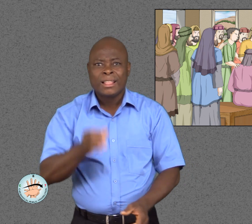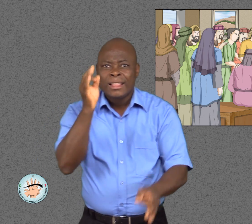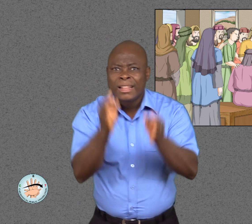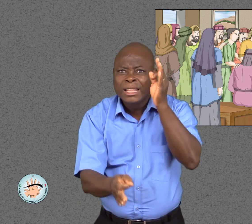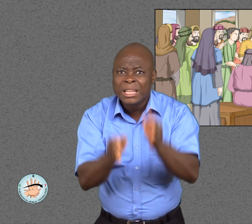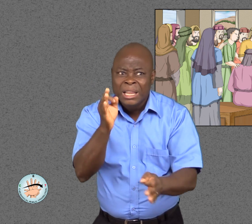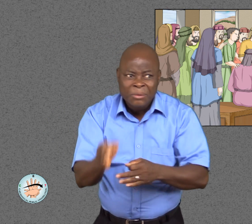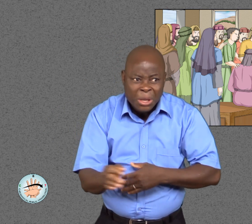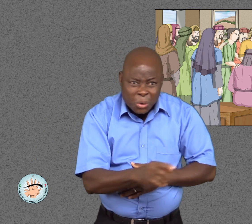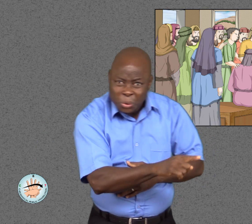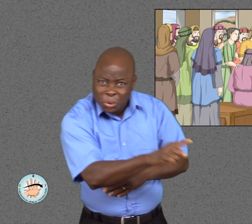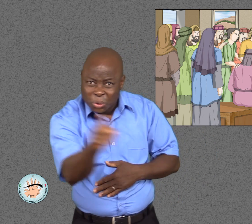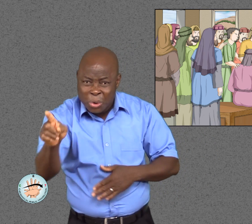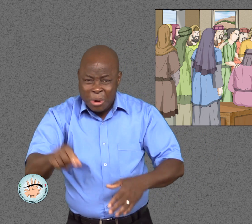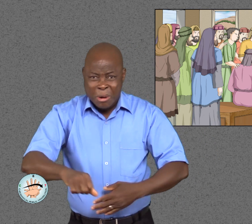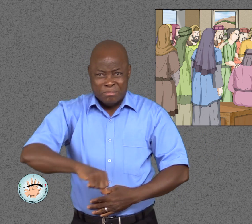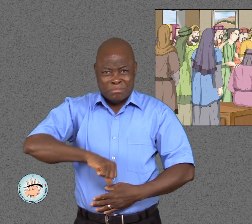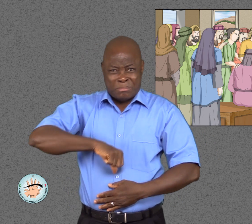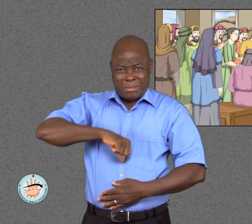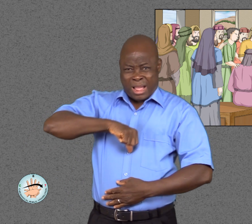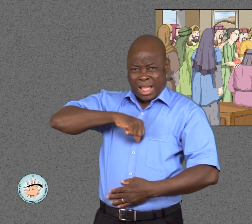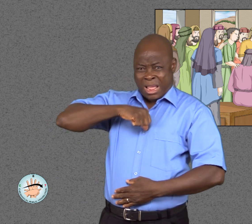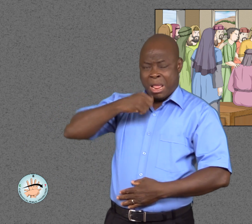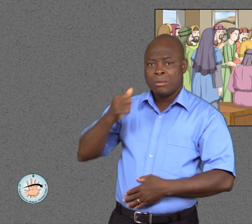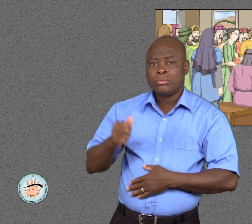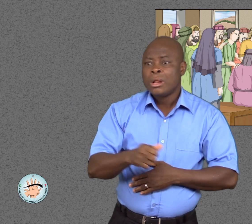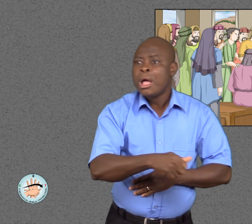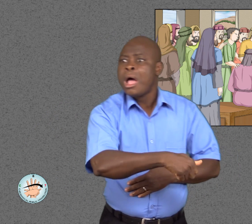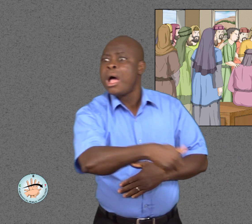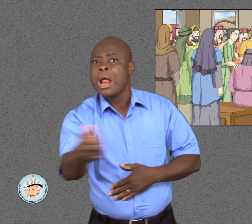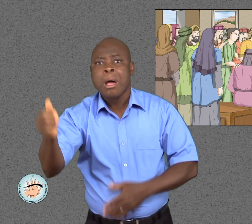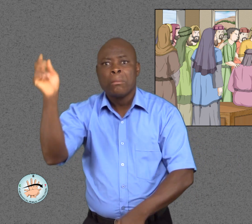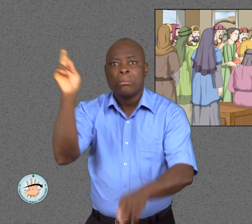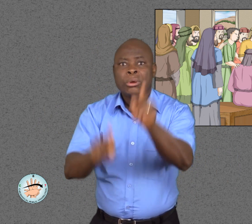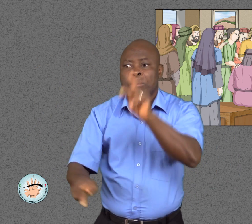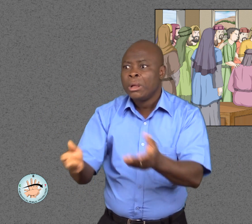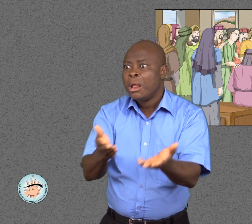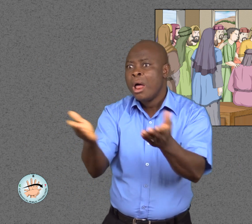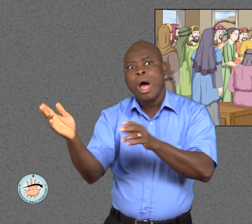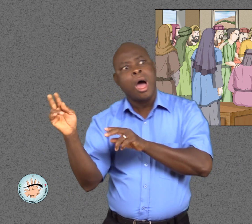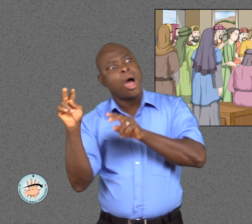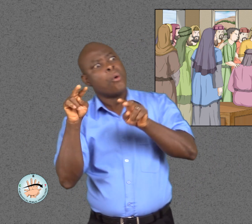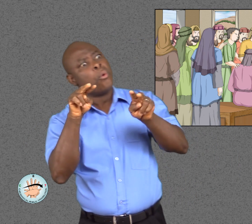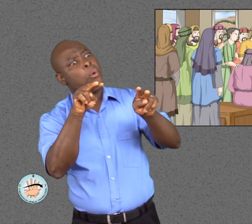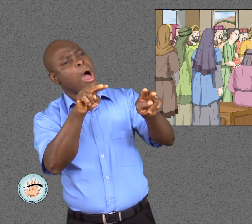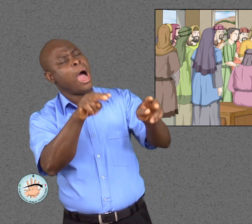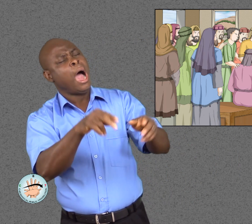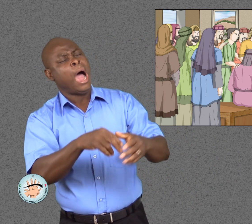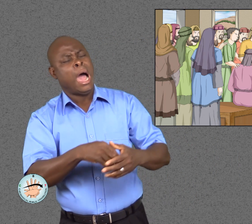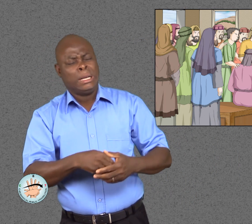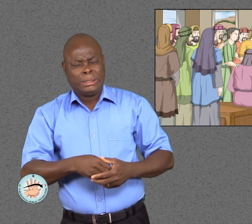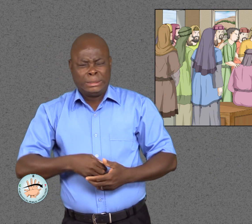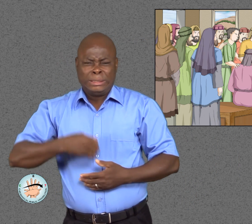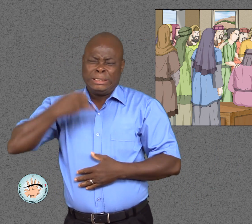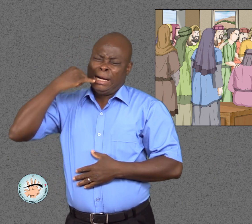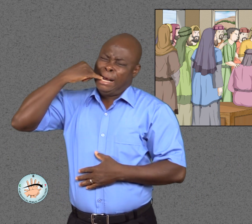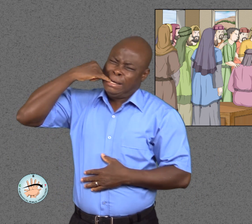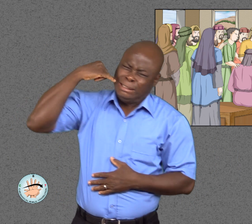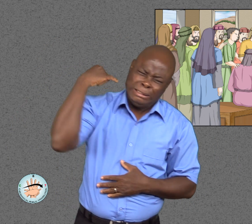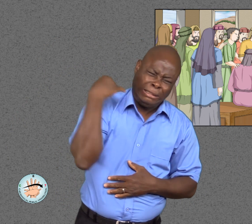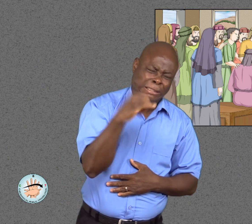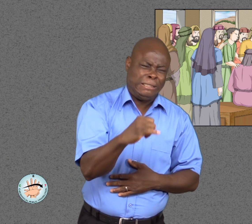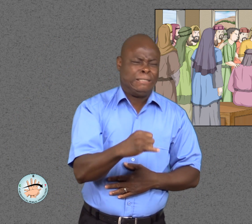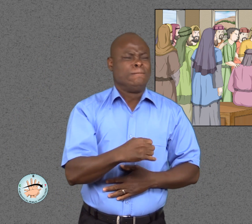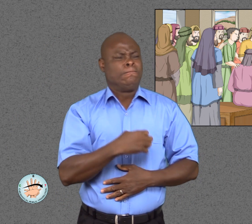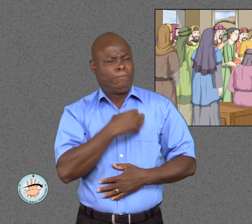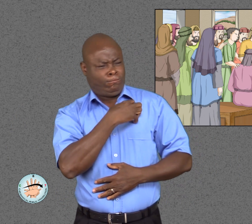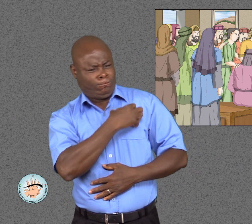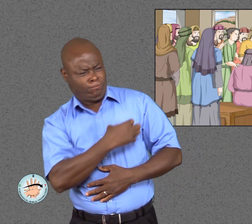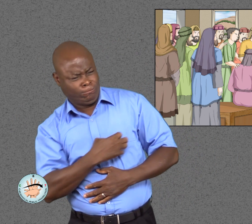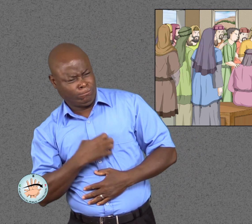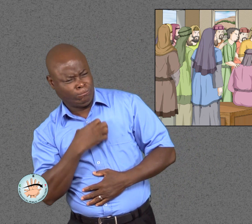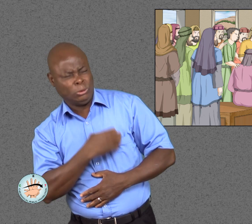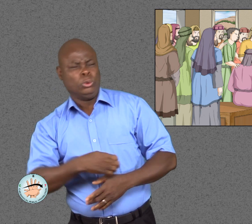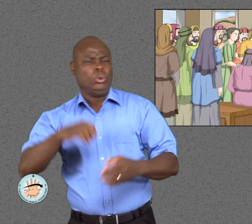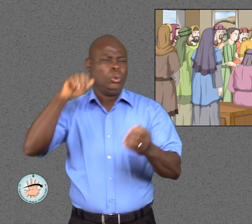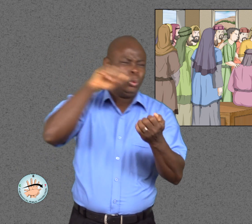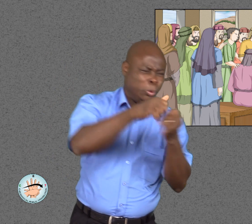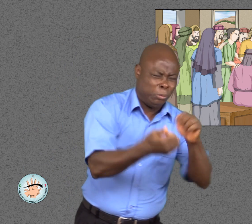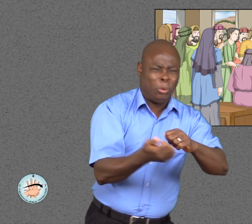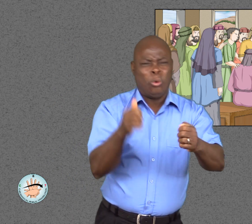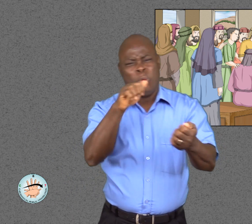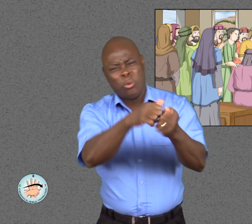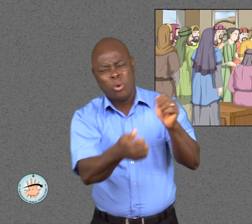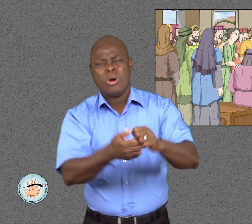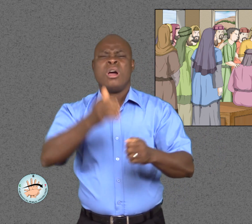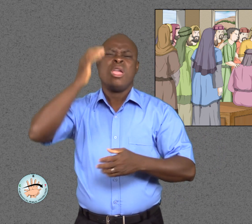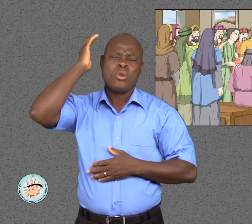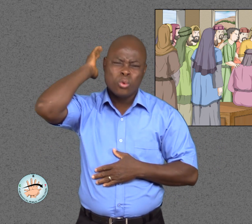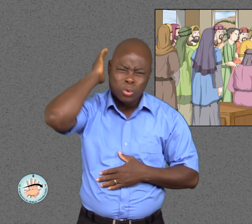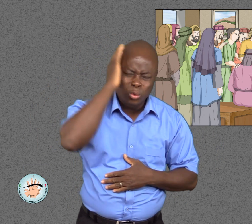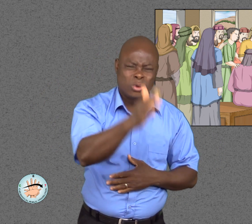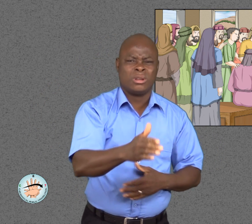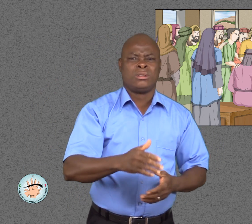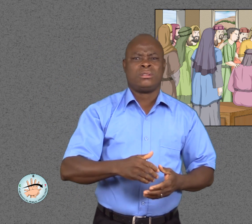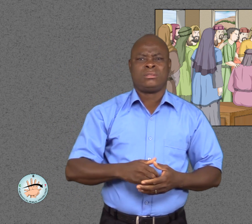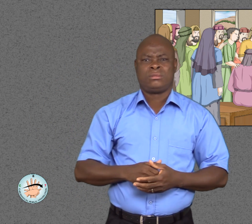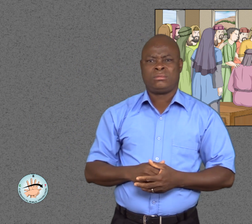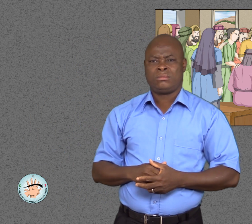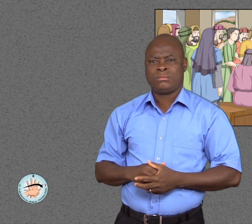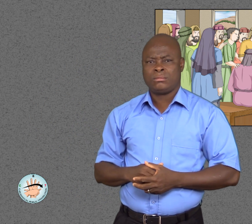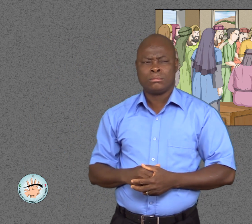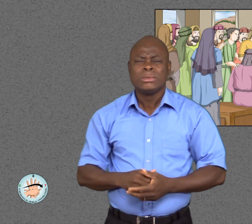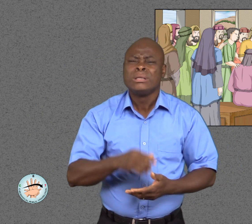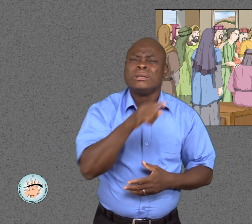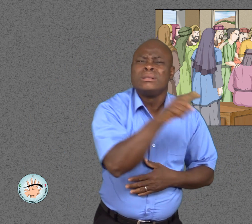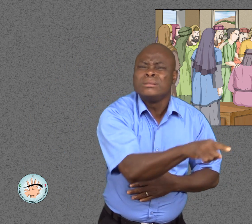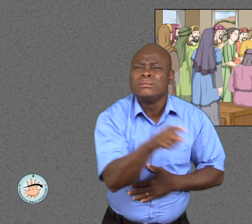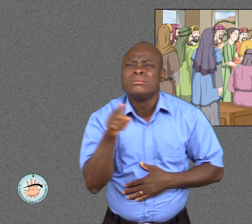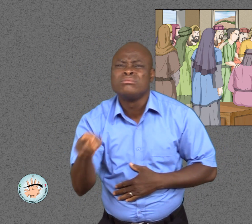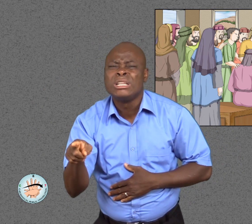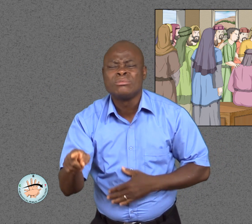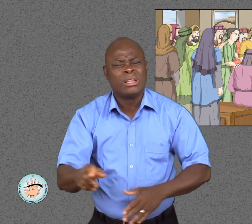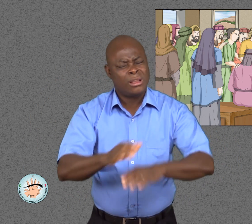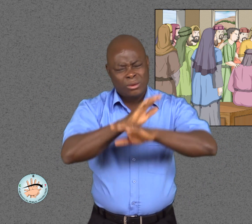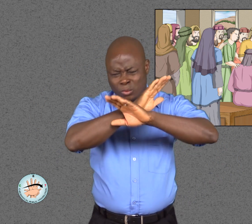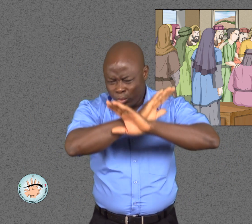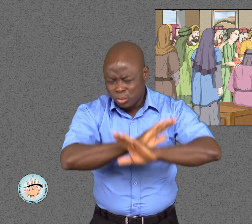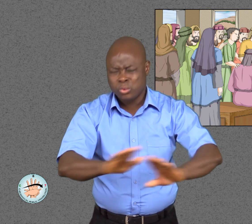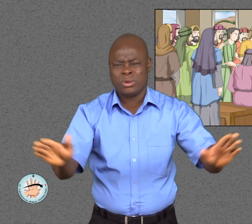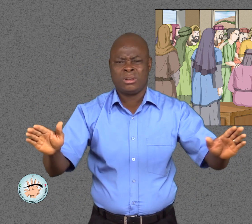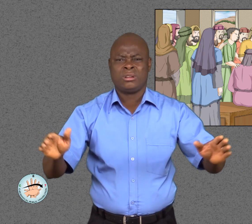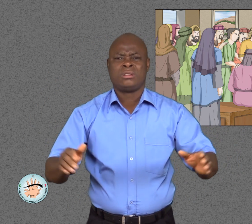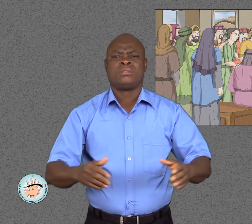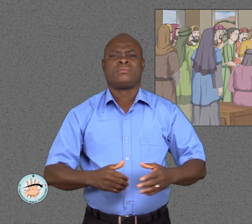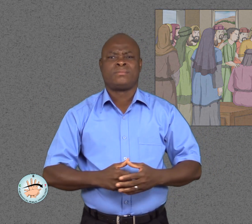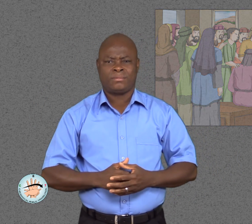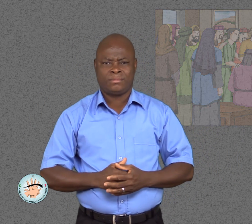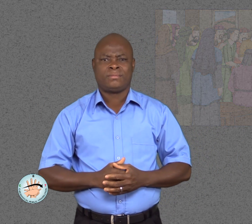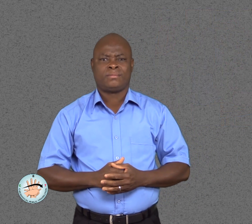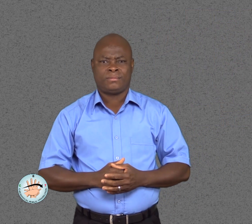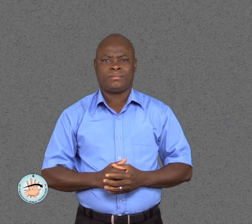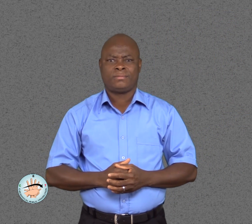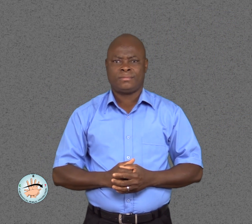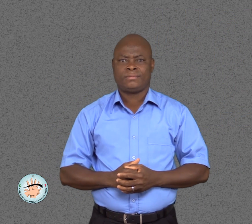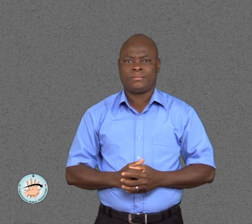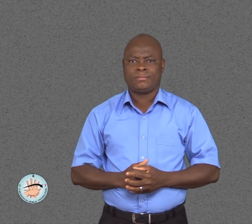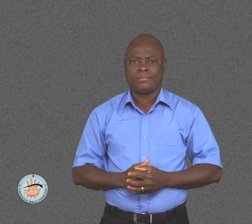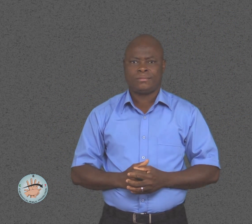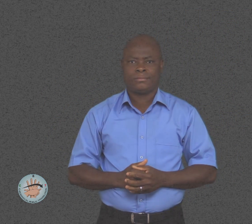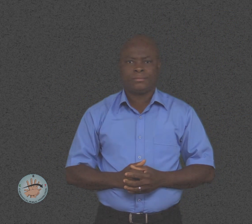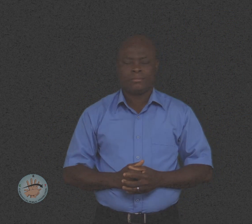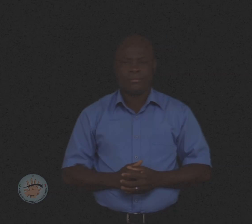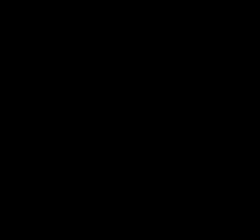Let us not become conceited, provoking and envying one another.